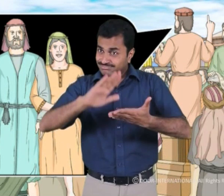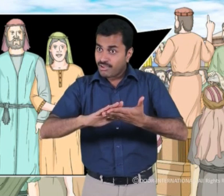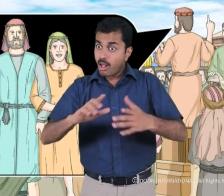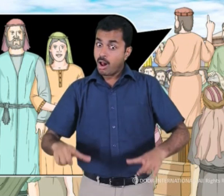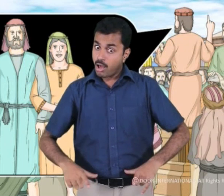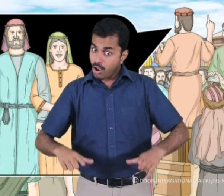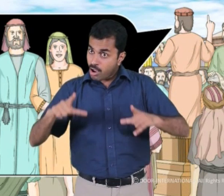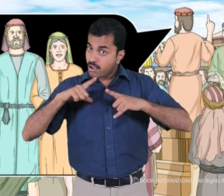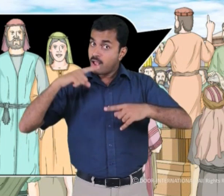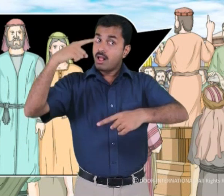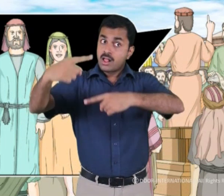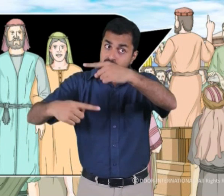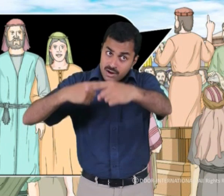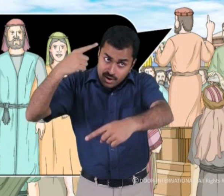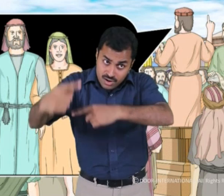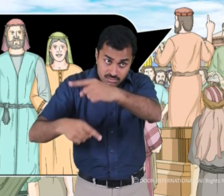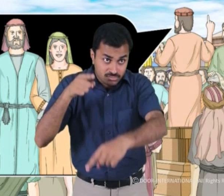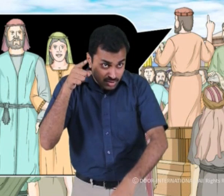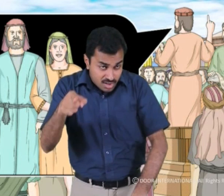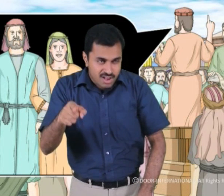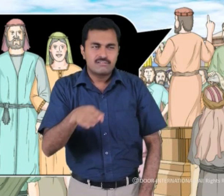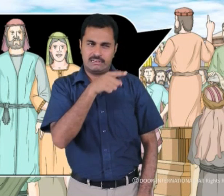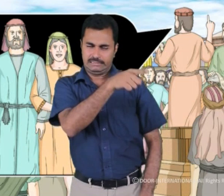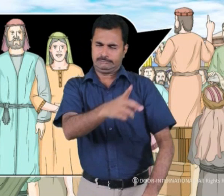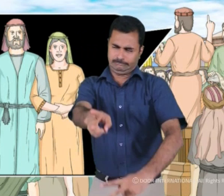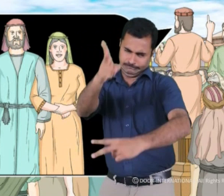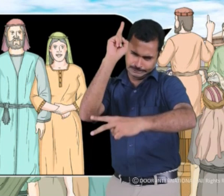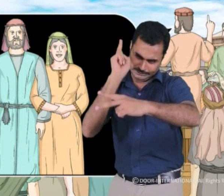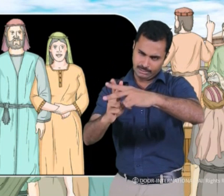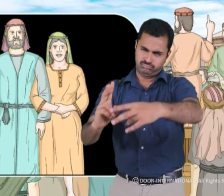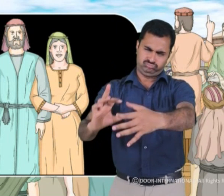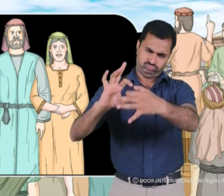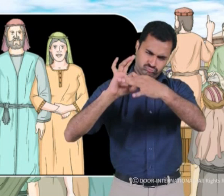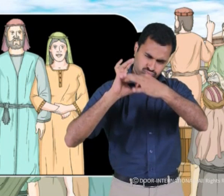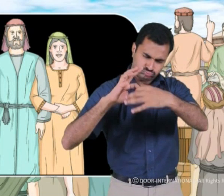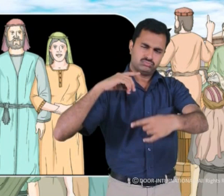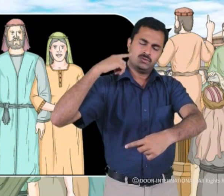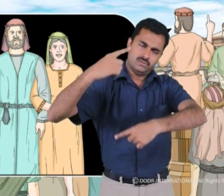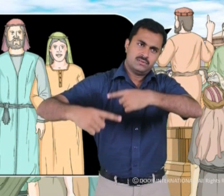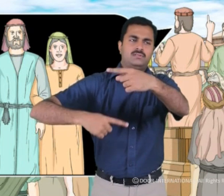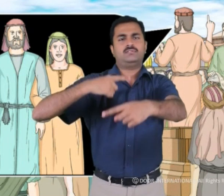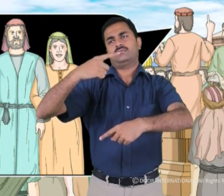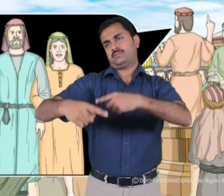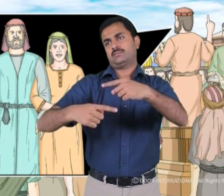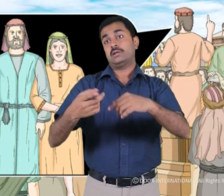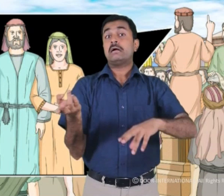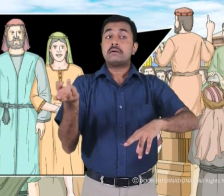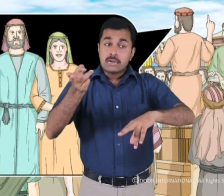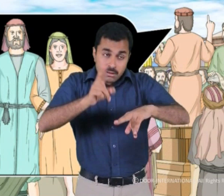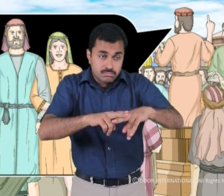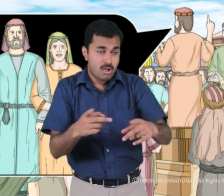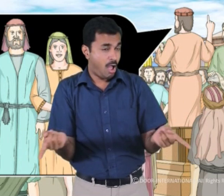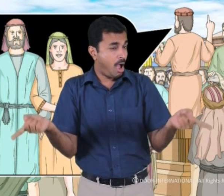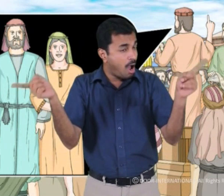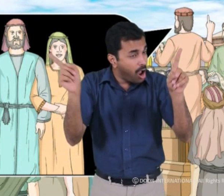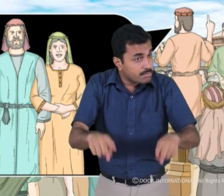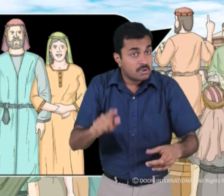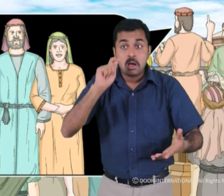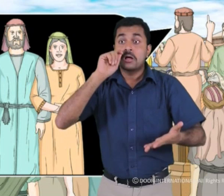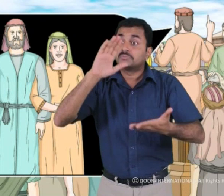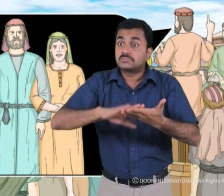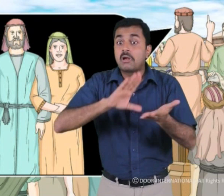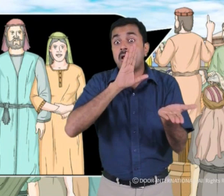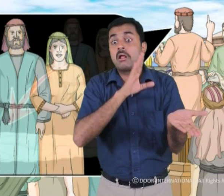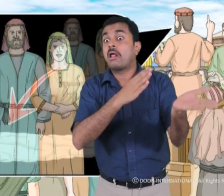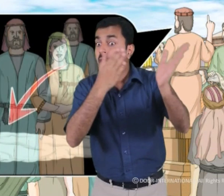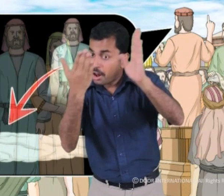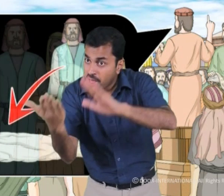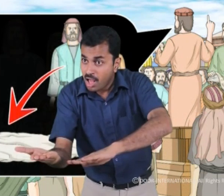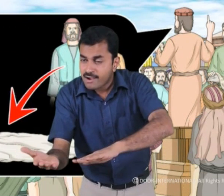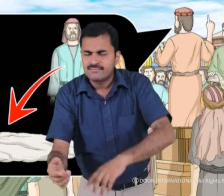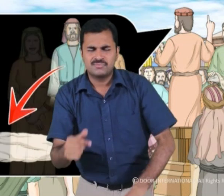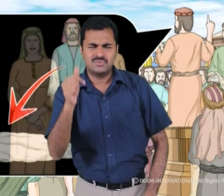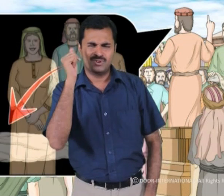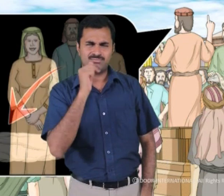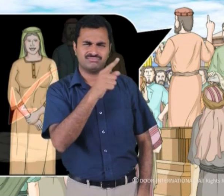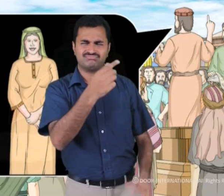A wife is bound to her husband as long as he lives.